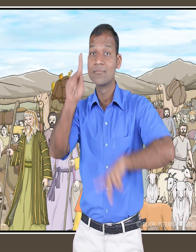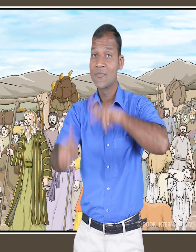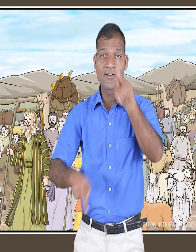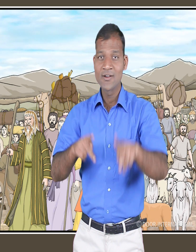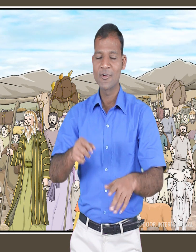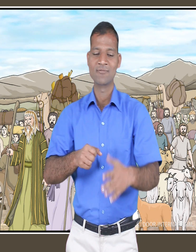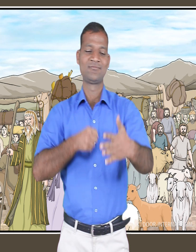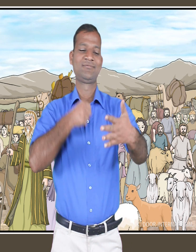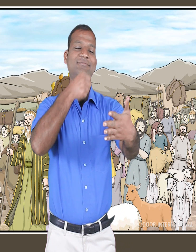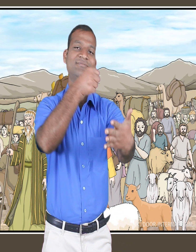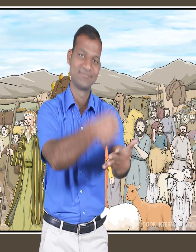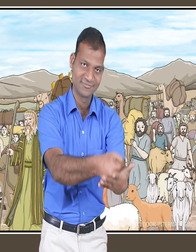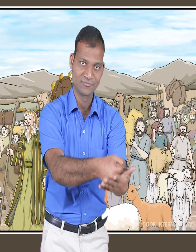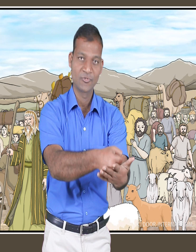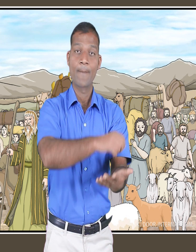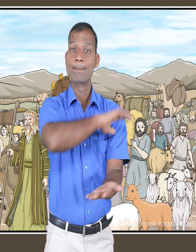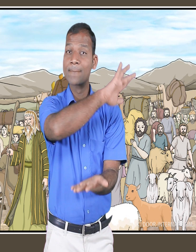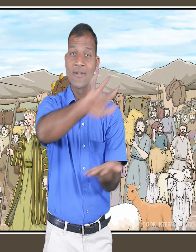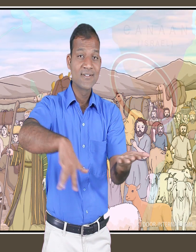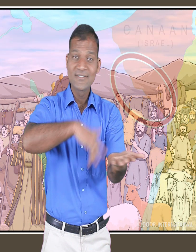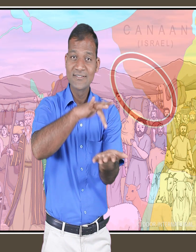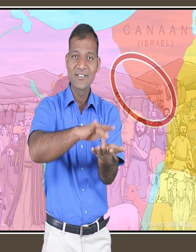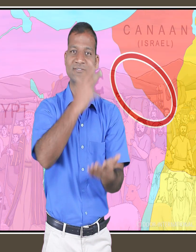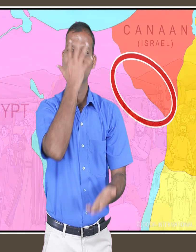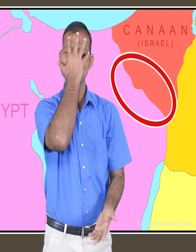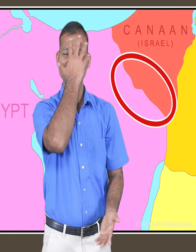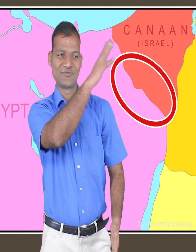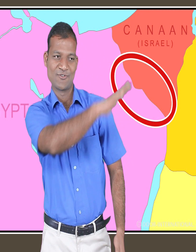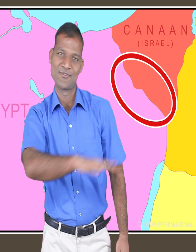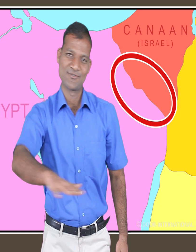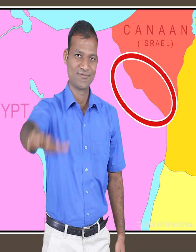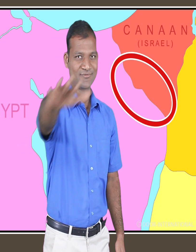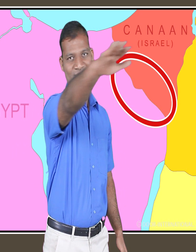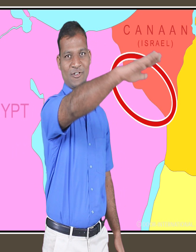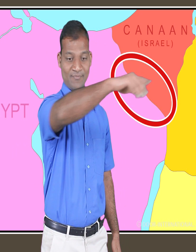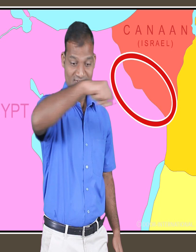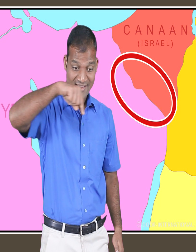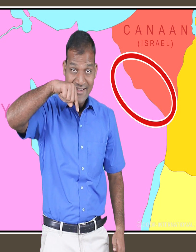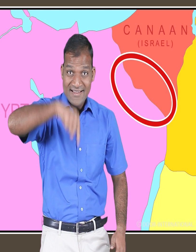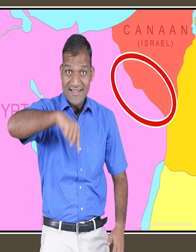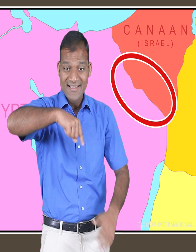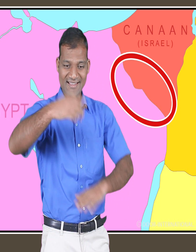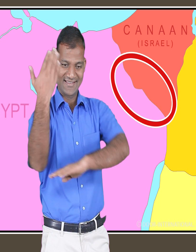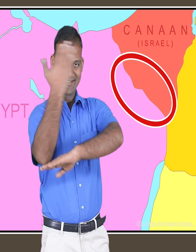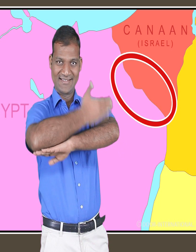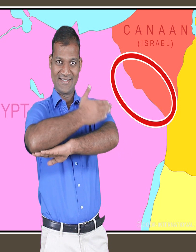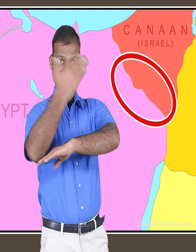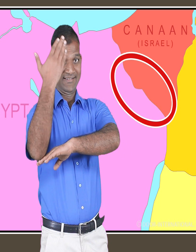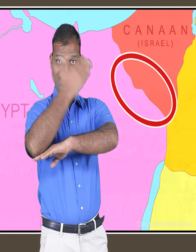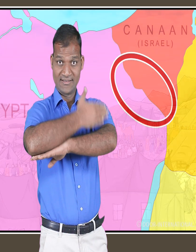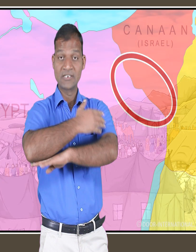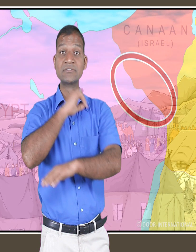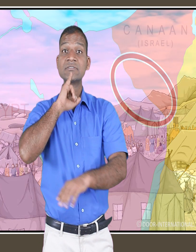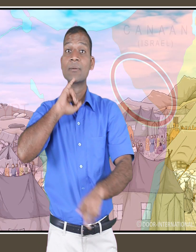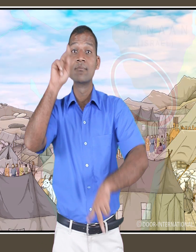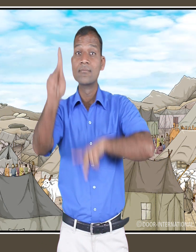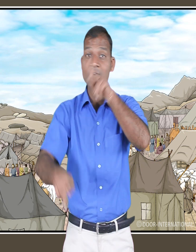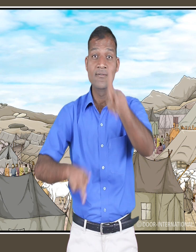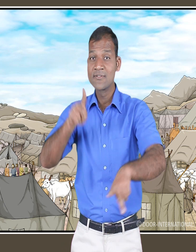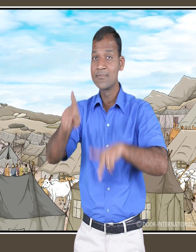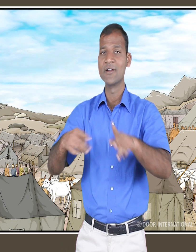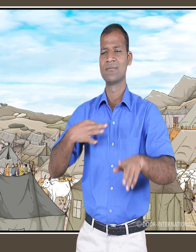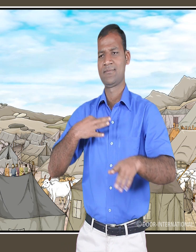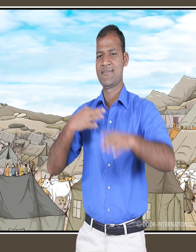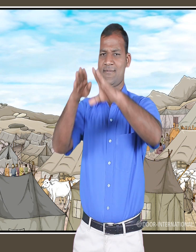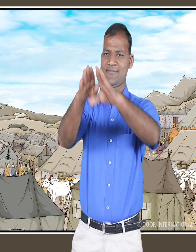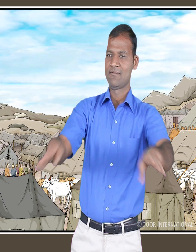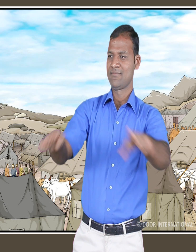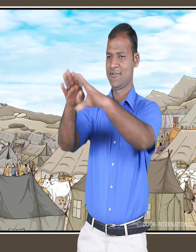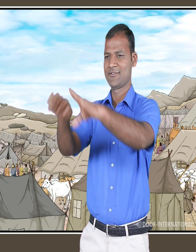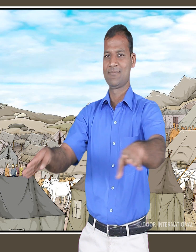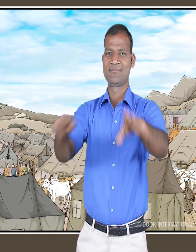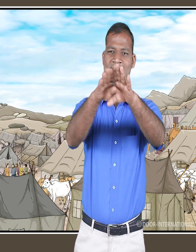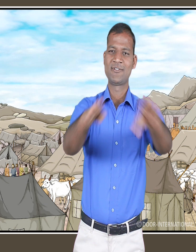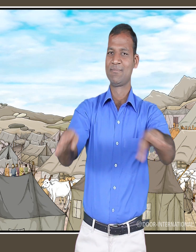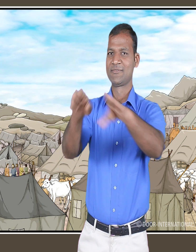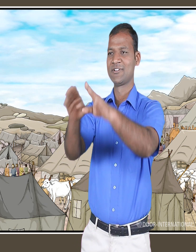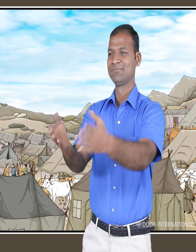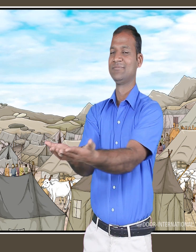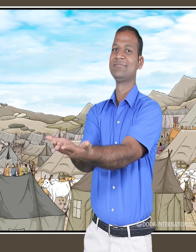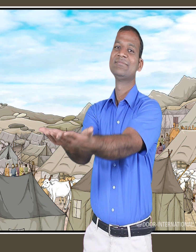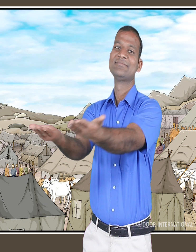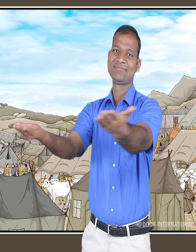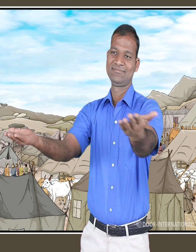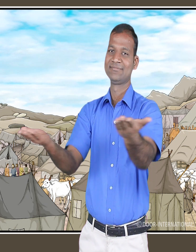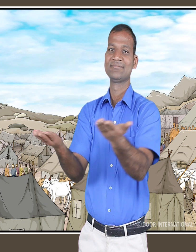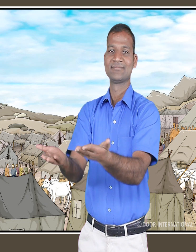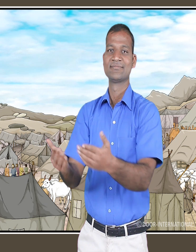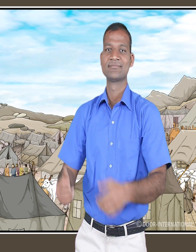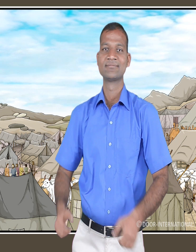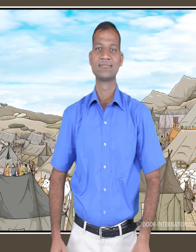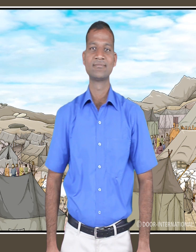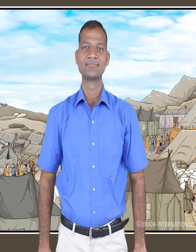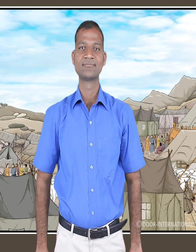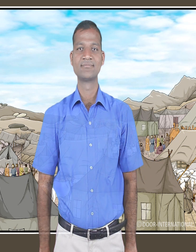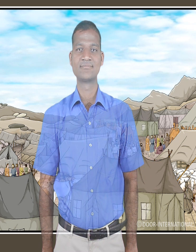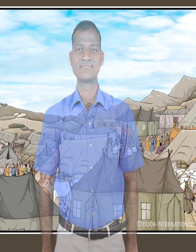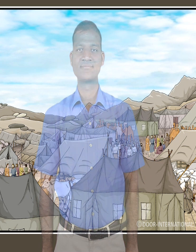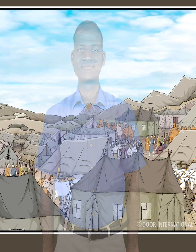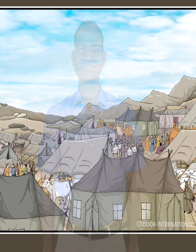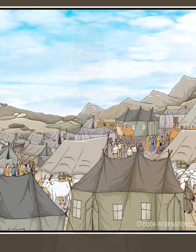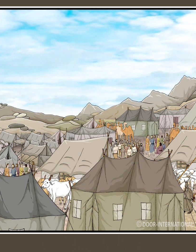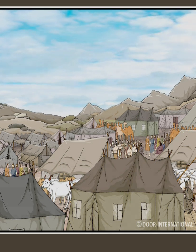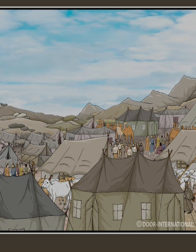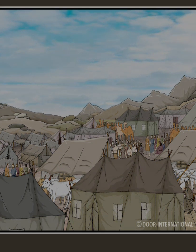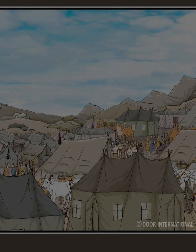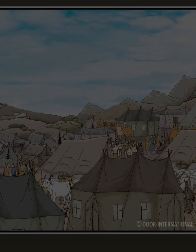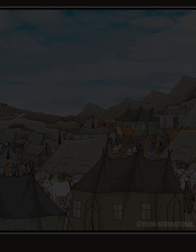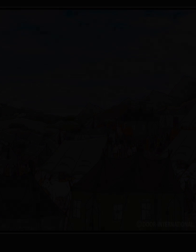they ate manna until they reached the border of Canaan.